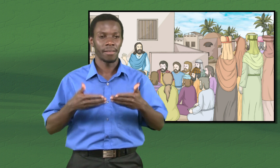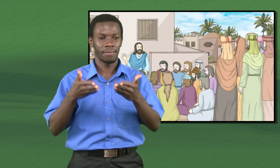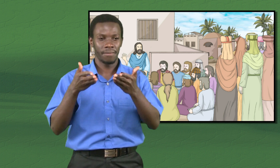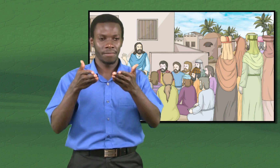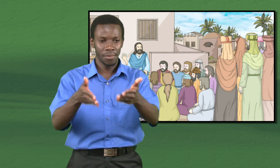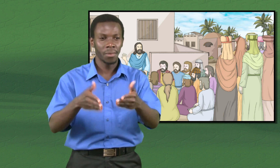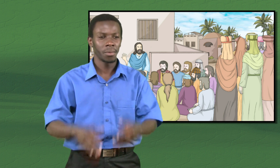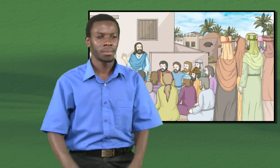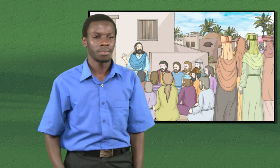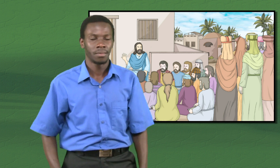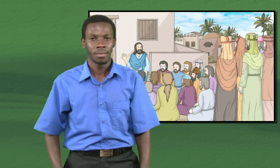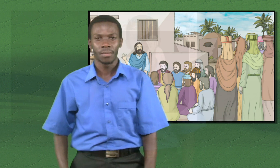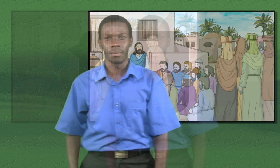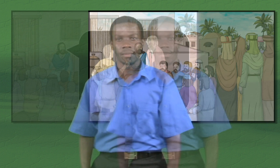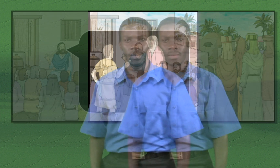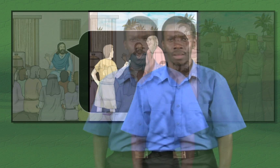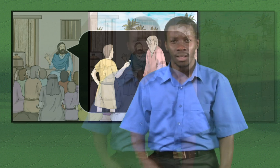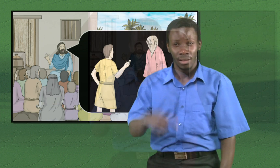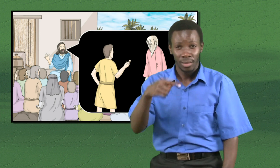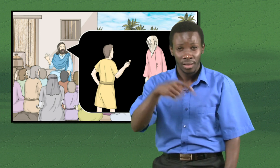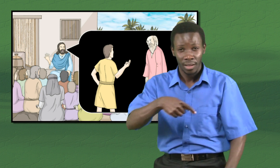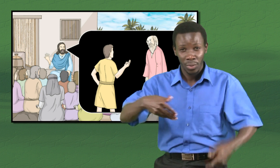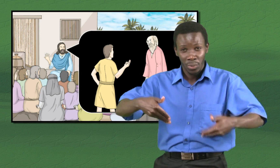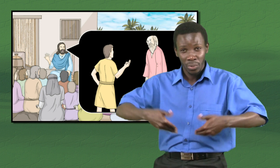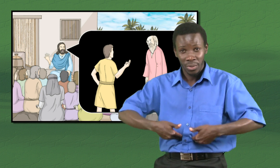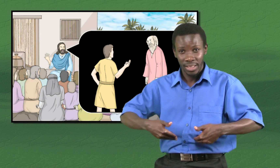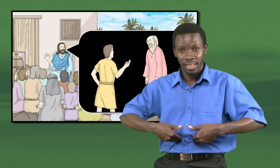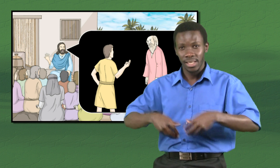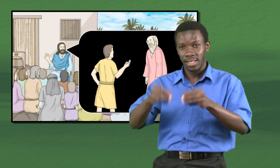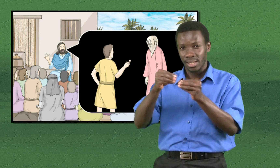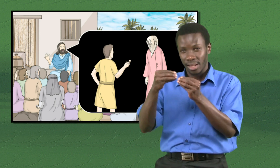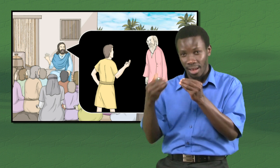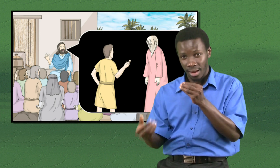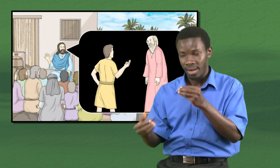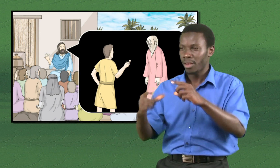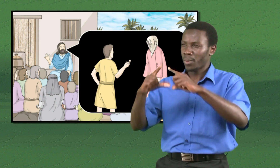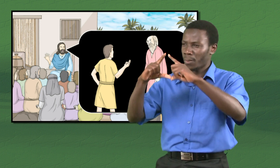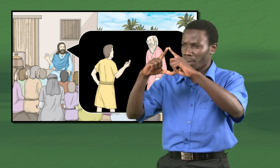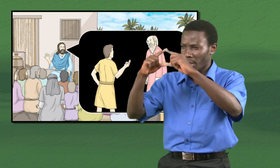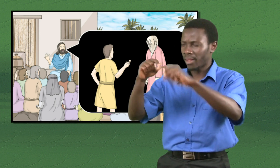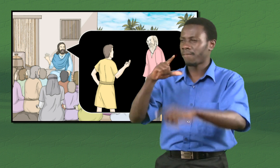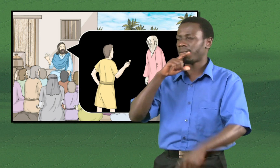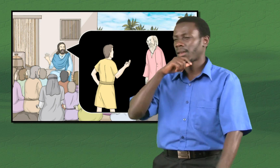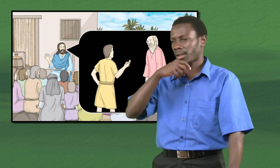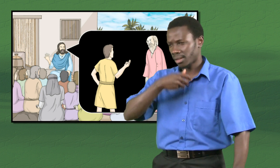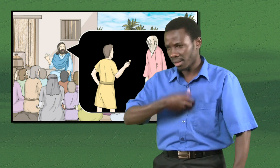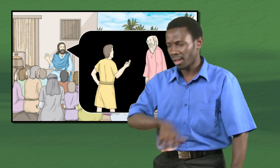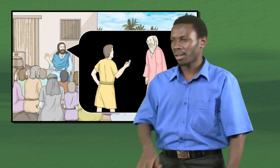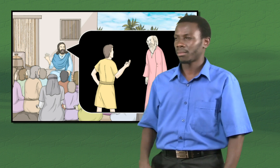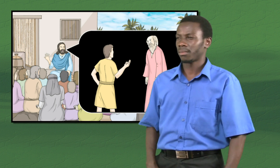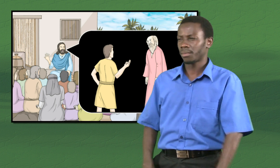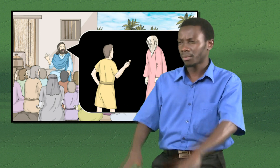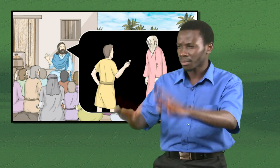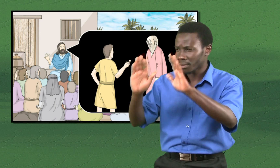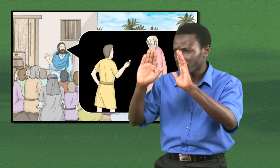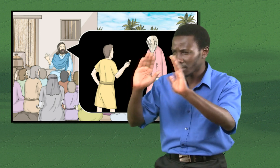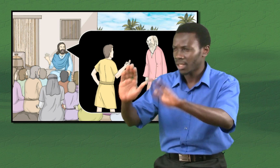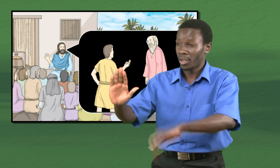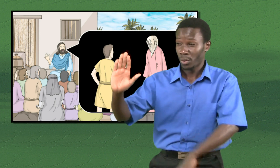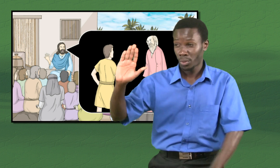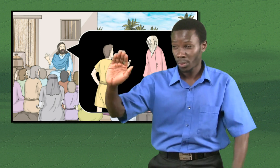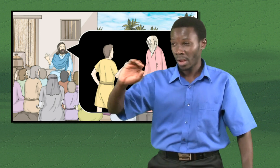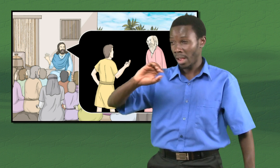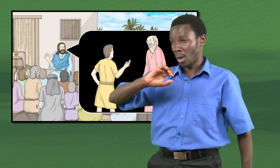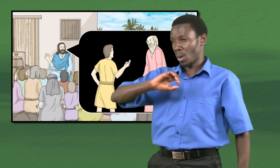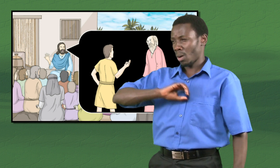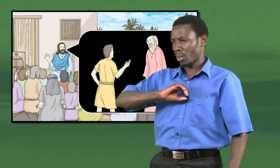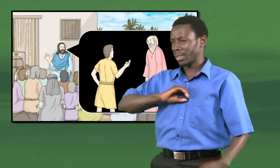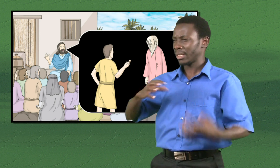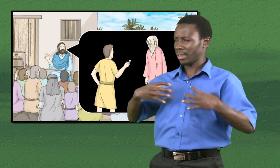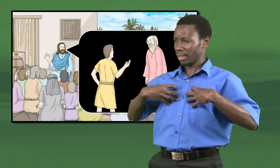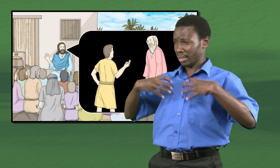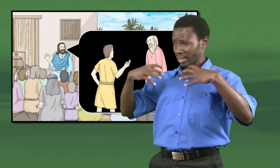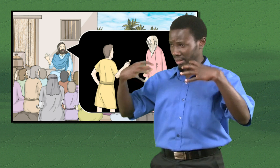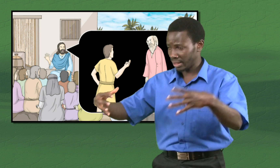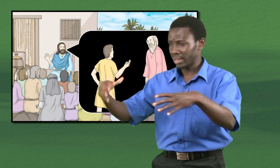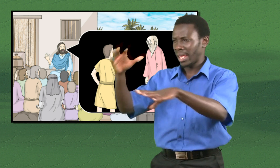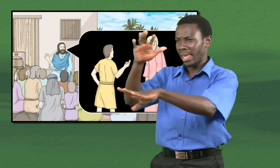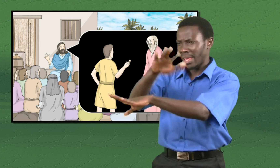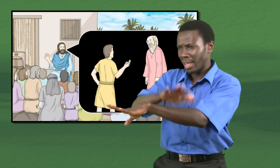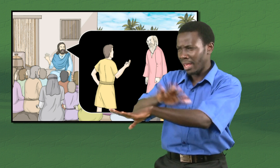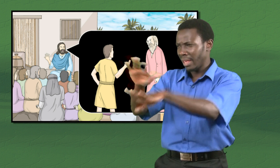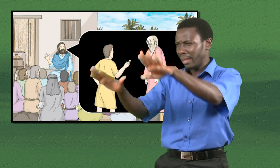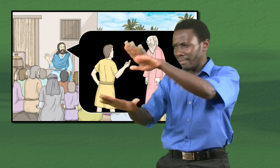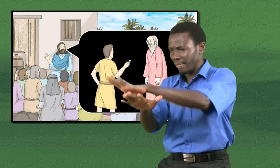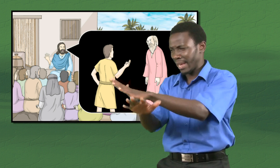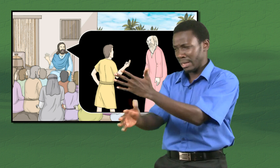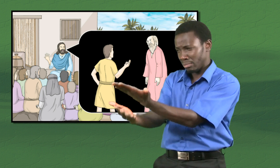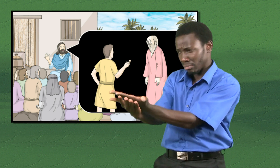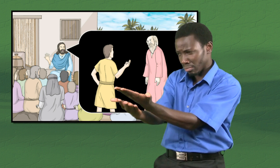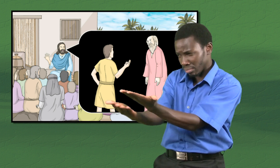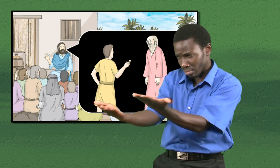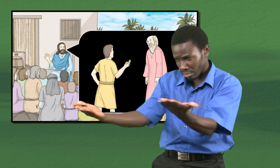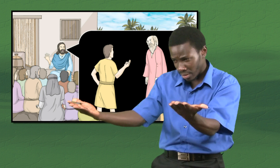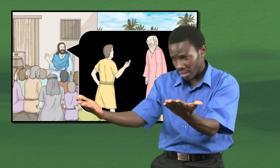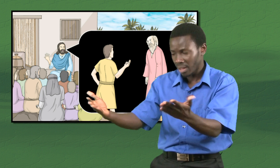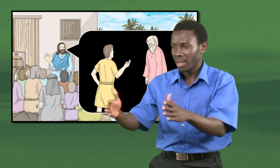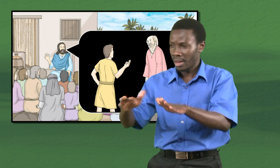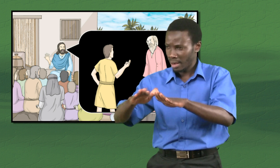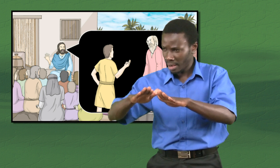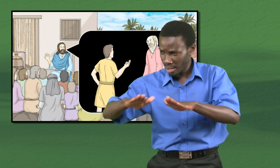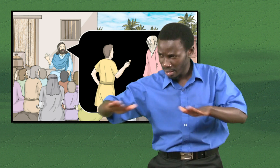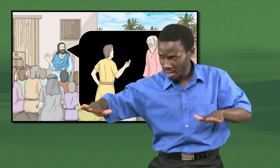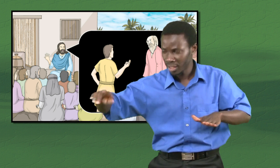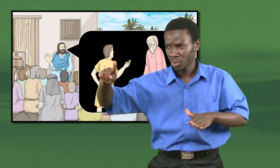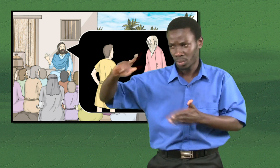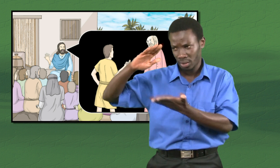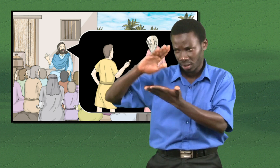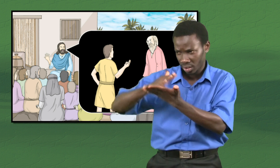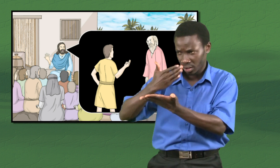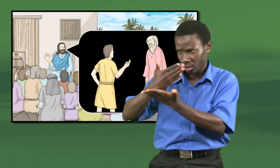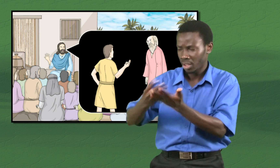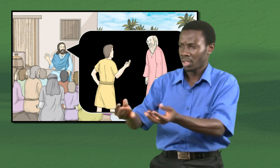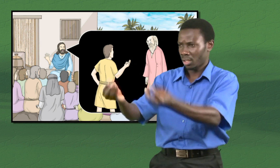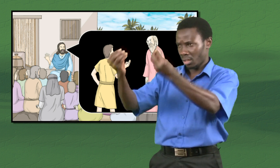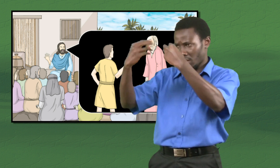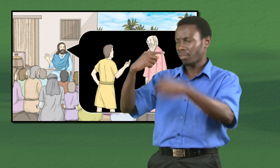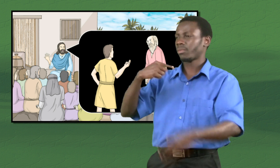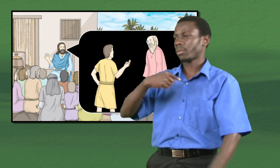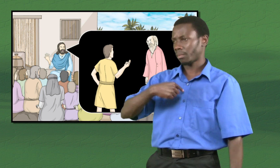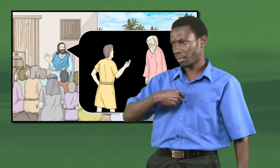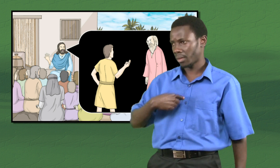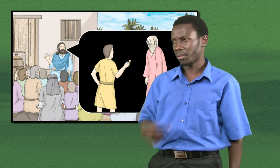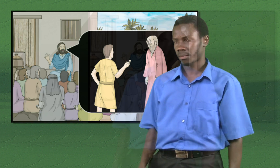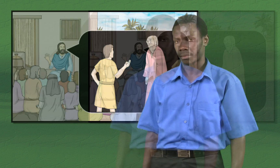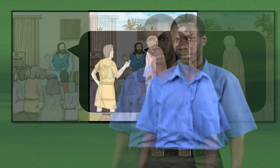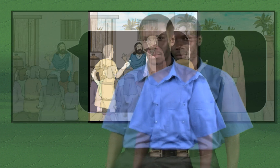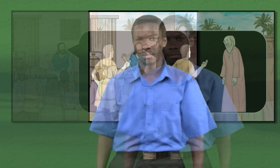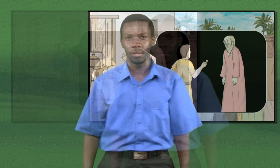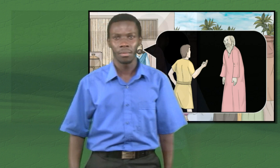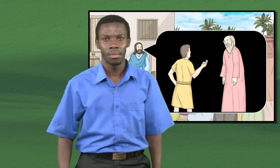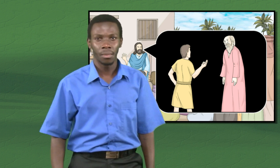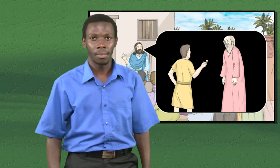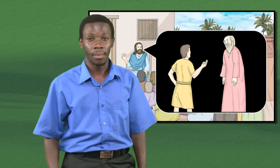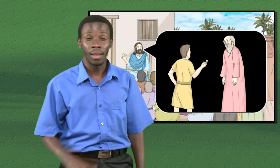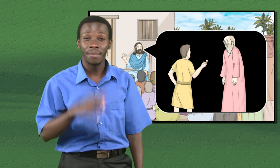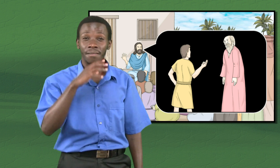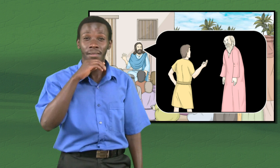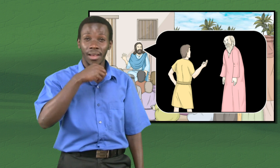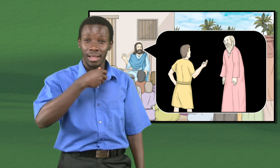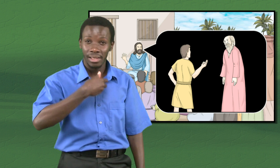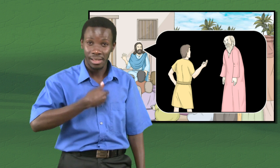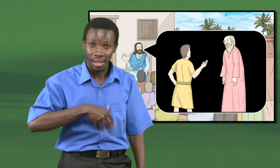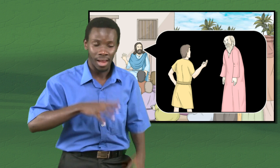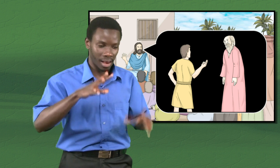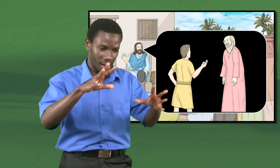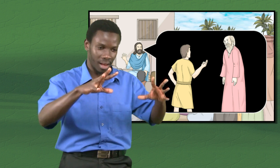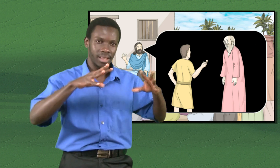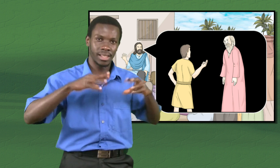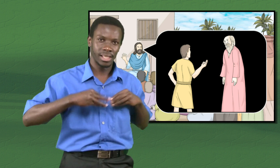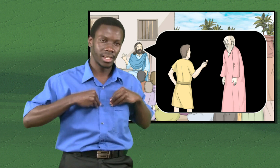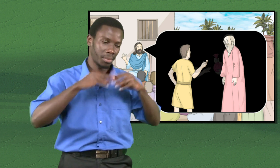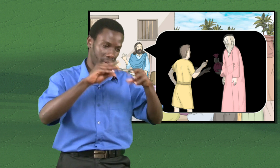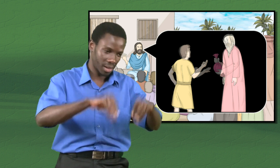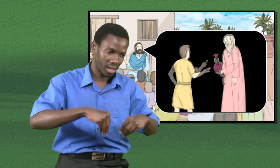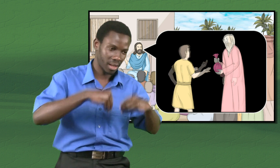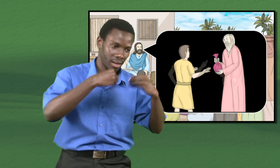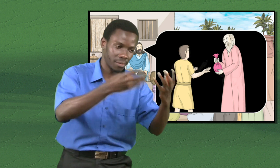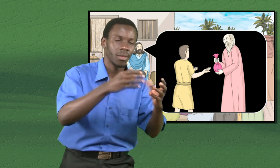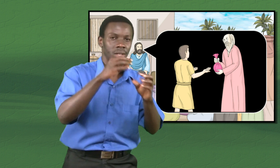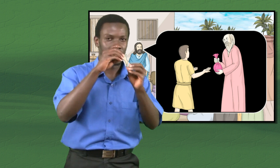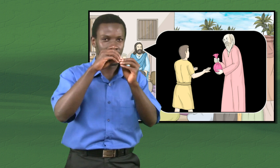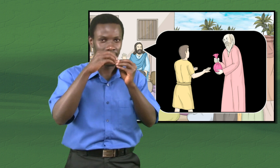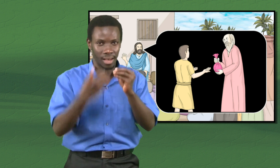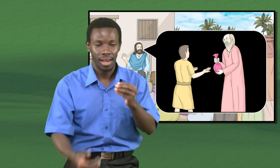The younger son said to him, ‘Father, give me my share of the estate.’